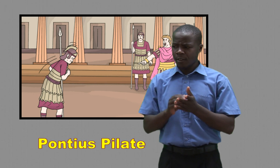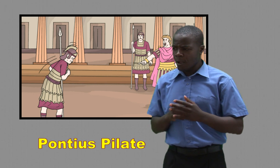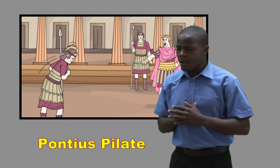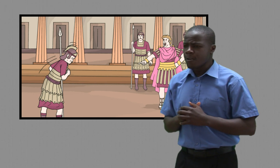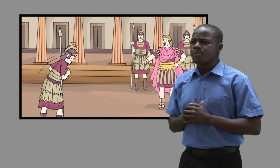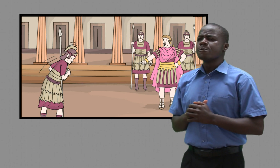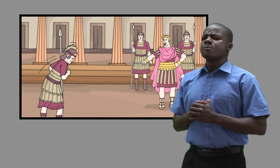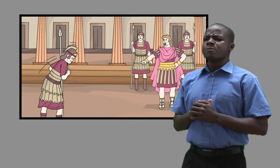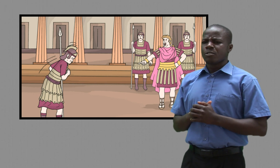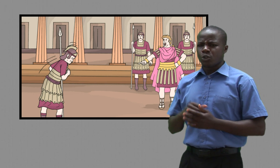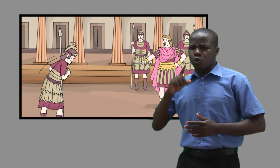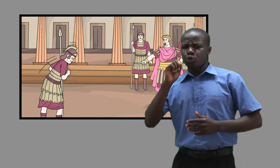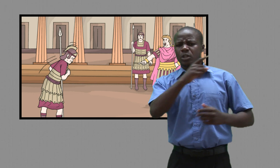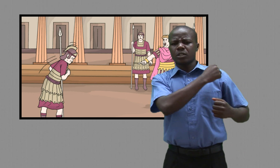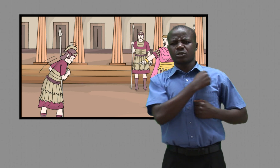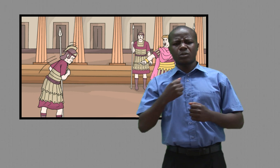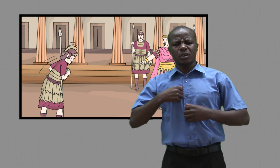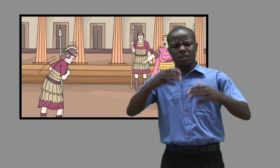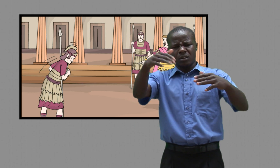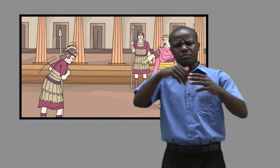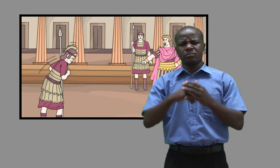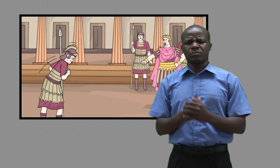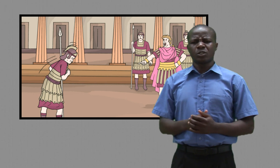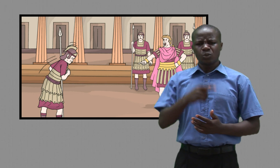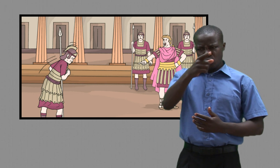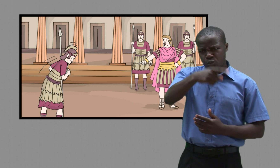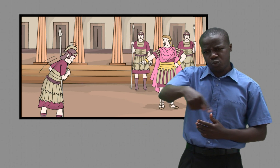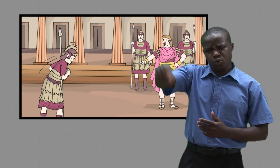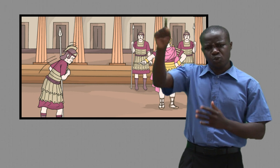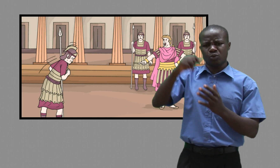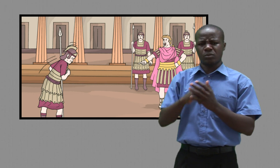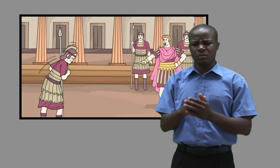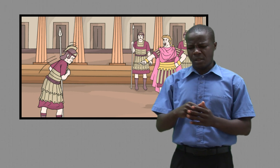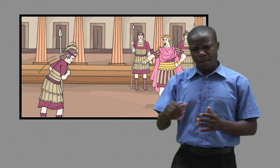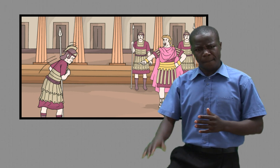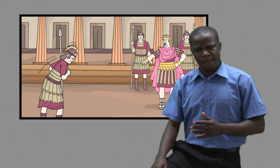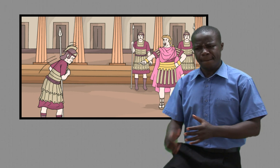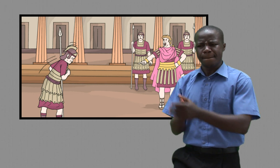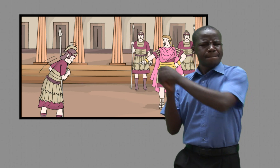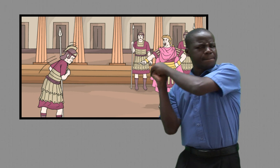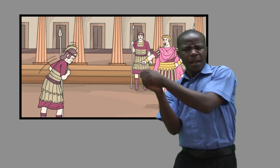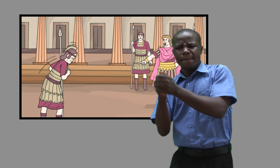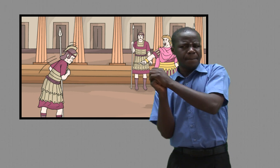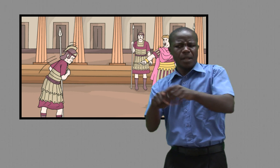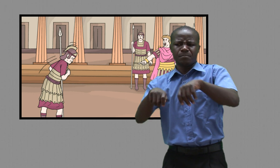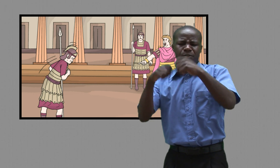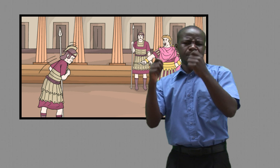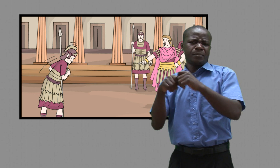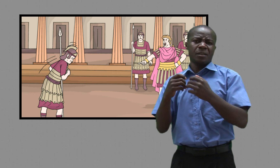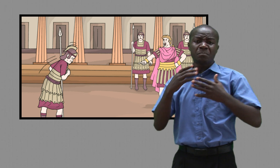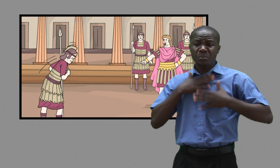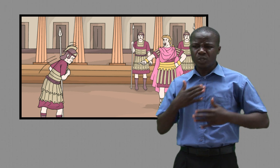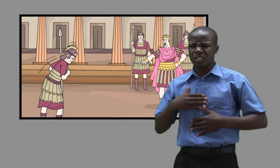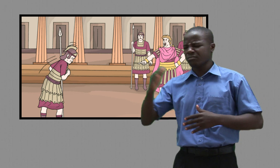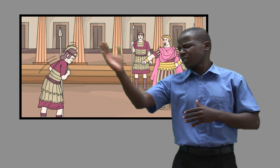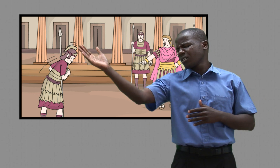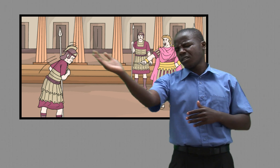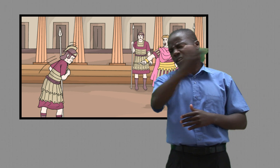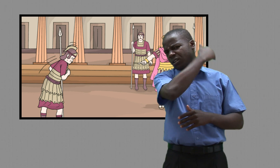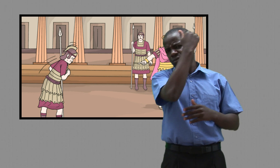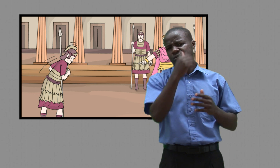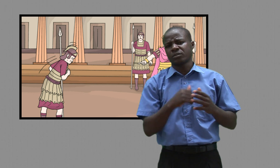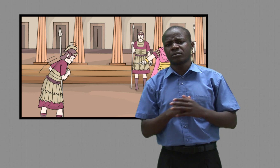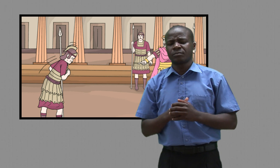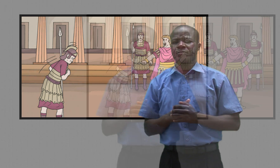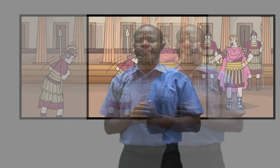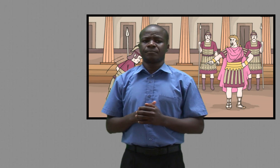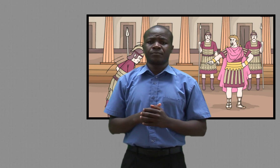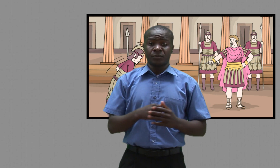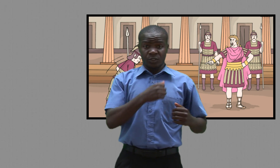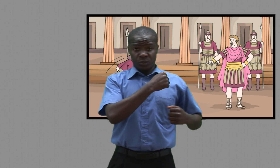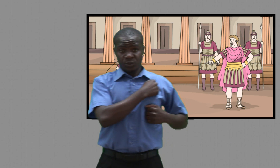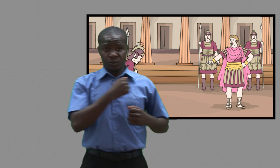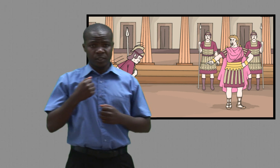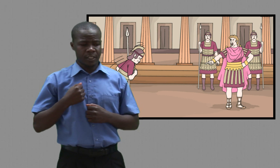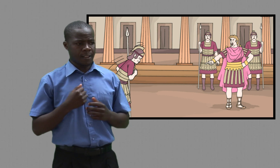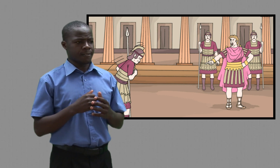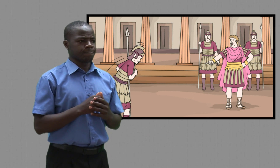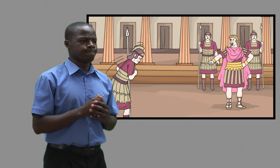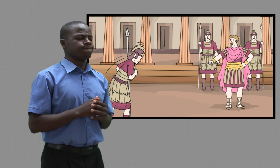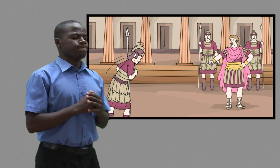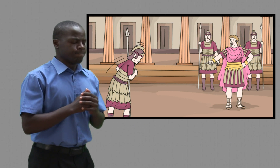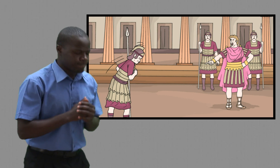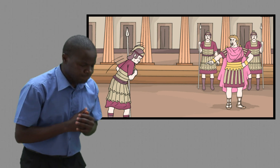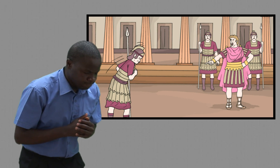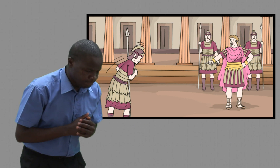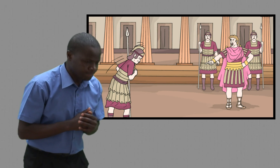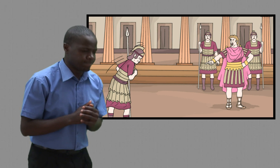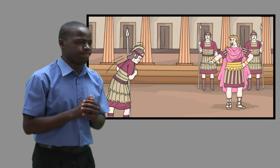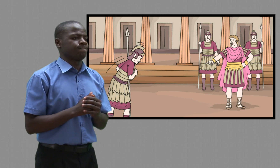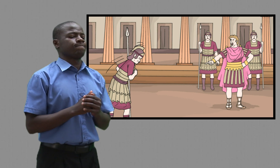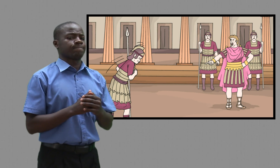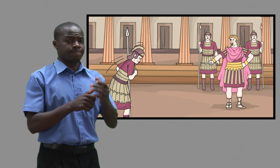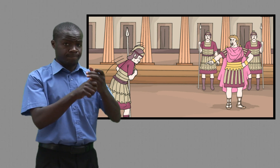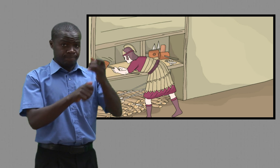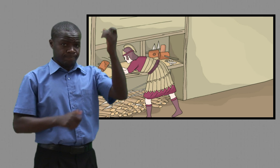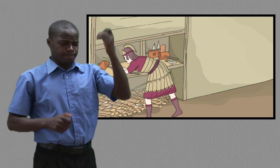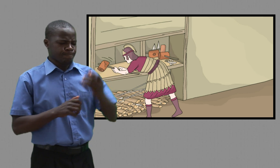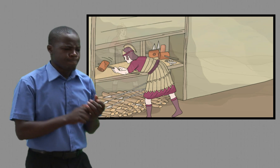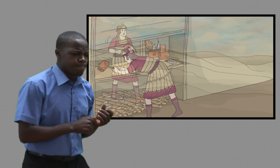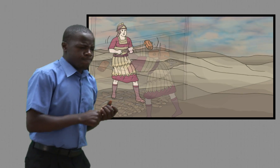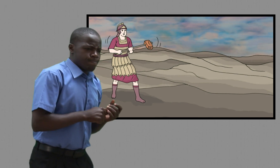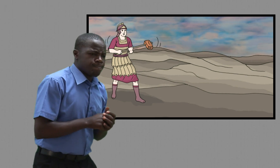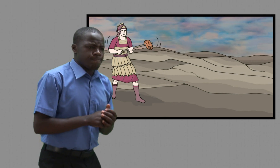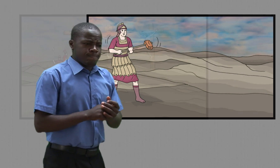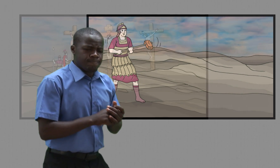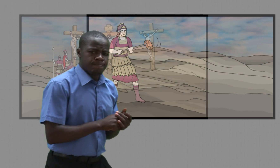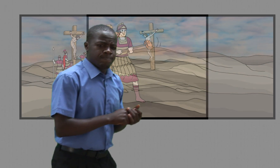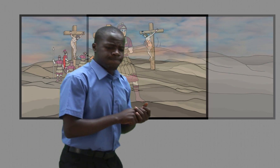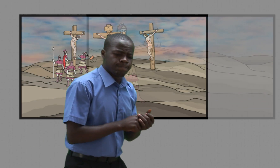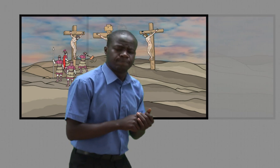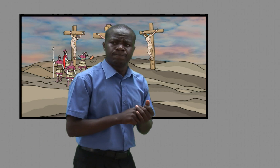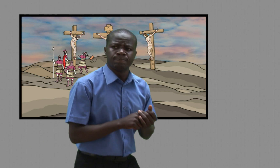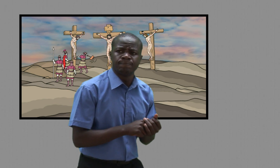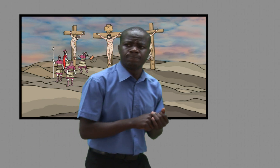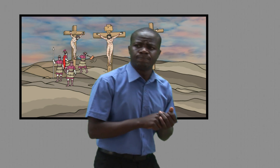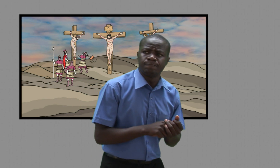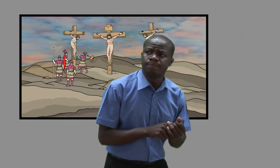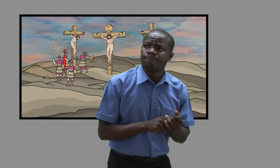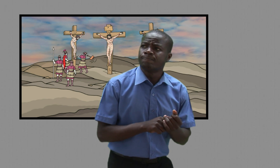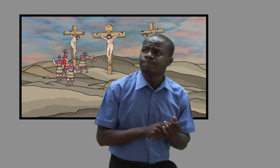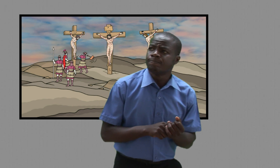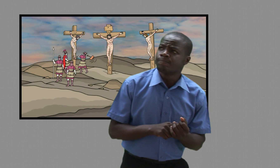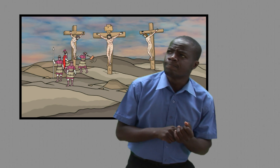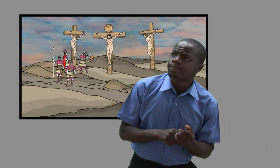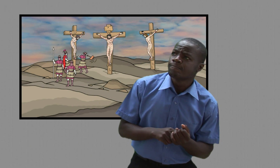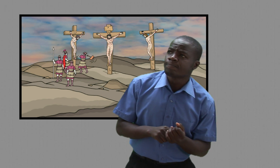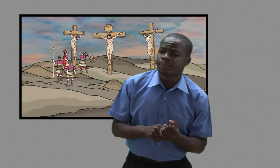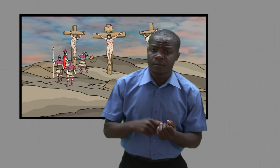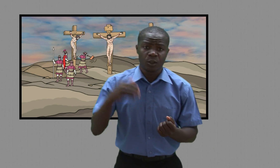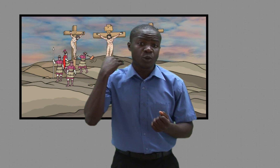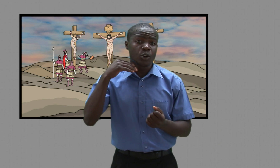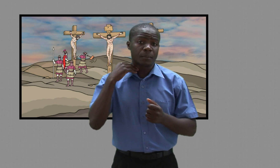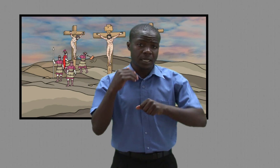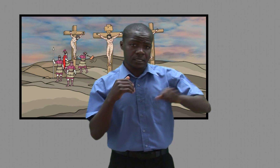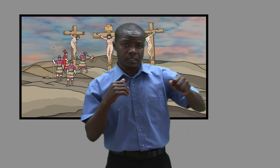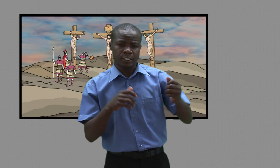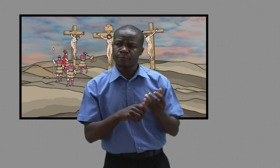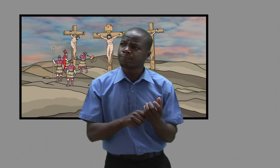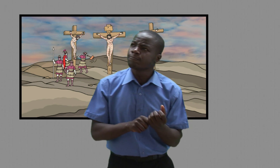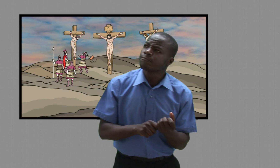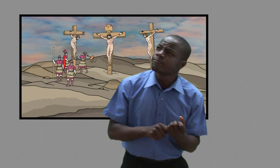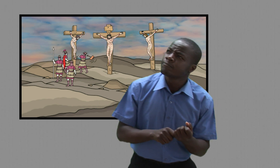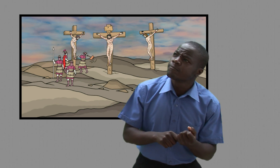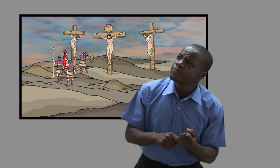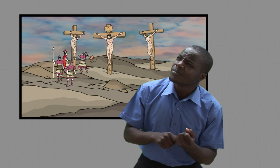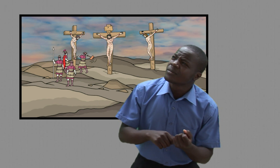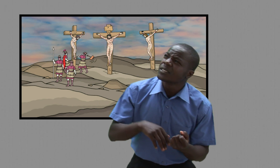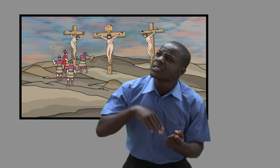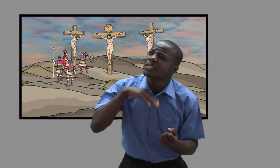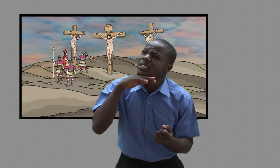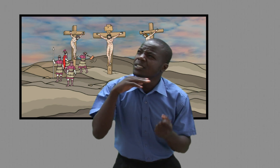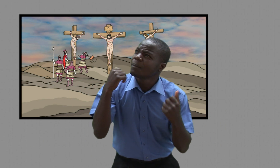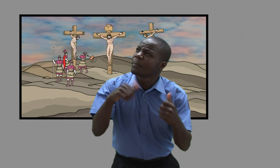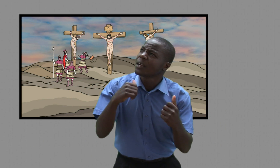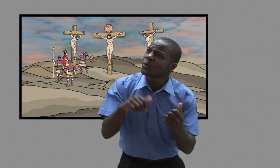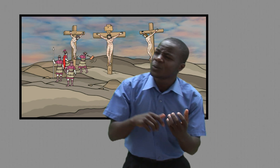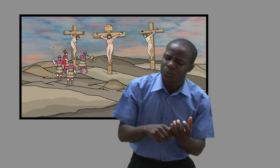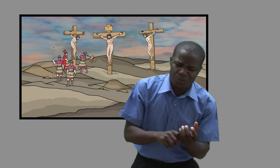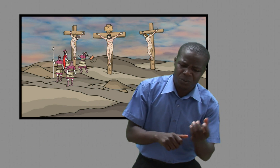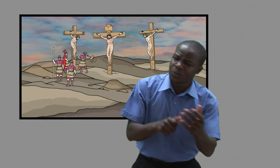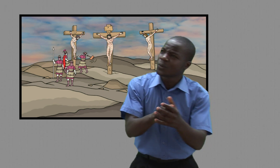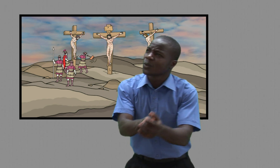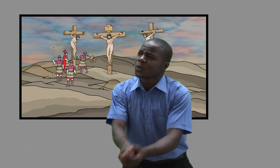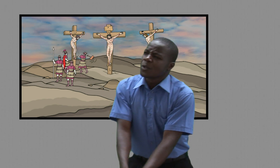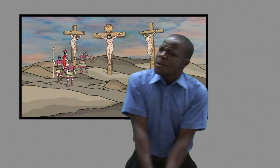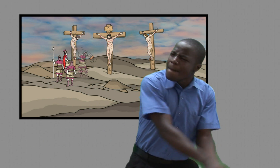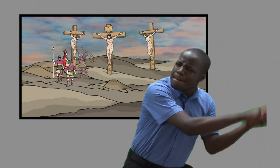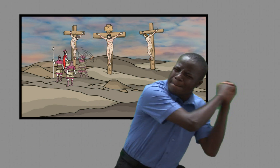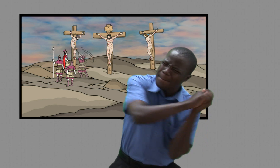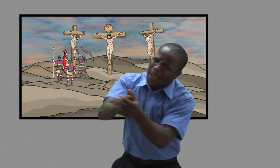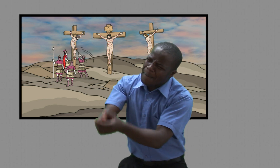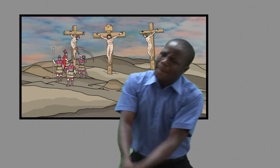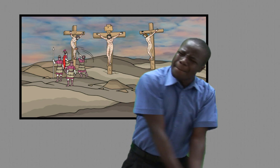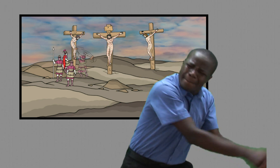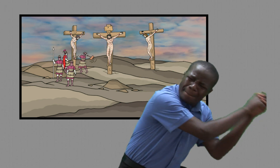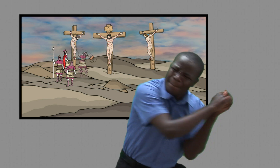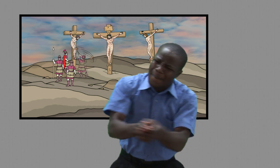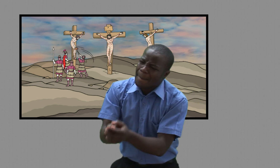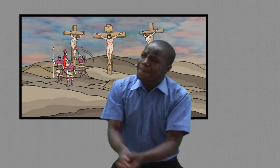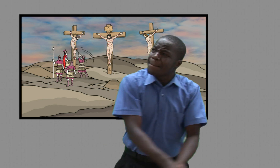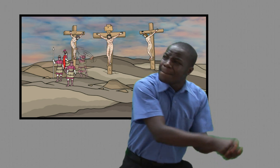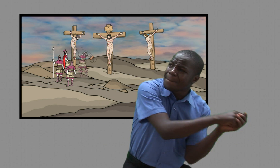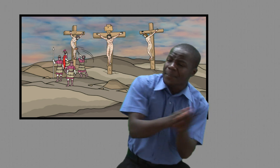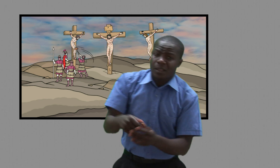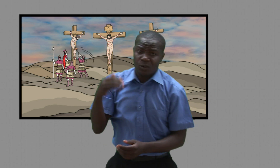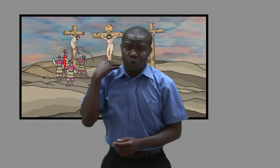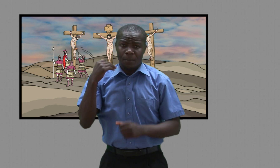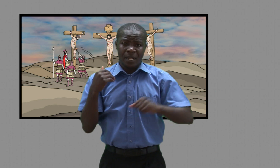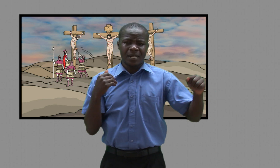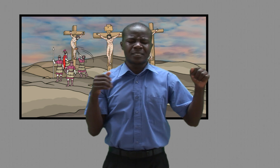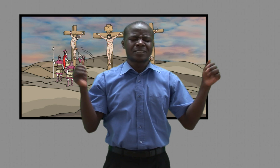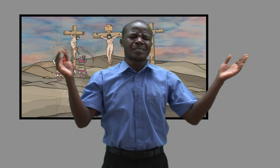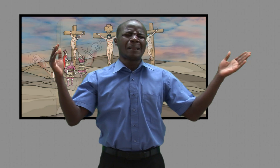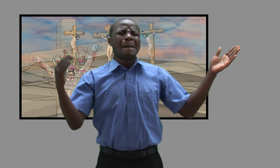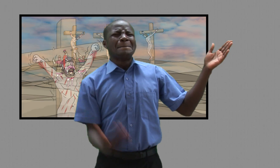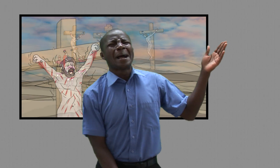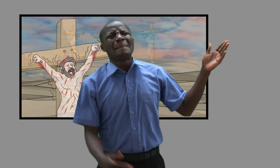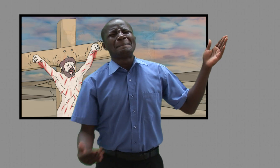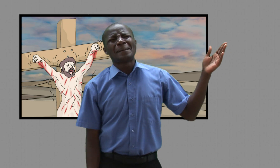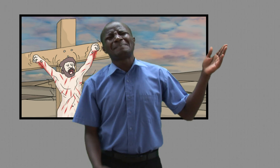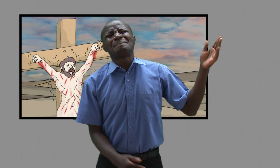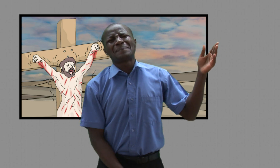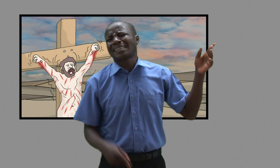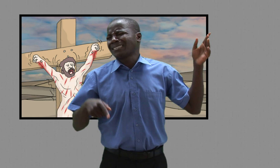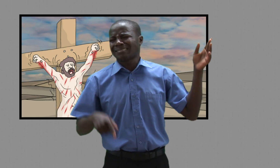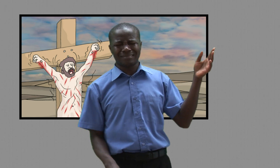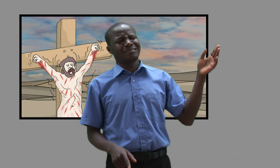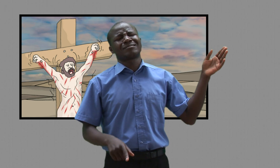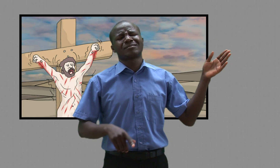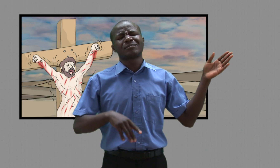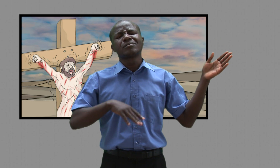Then Jesus said, “Father, forgive them, for they do not know what they are doing.” And they divided up His garments by casting lots. One of the criminals who hung there heaped abuse on Him. “Are You not the Christ?” he said. “Save Yourself and us!” But the other one rebuked him, saying, “Do you not even fear God, since you are under the same judgment?